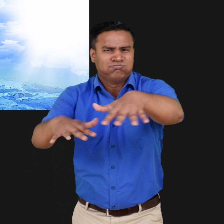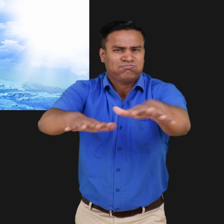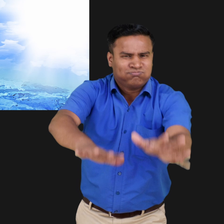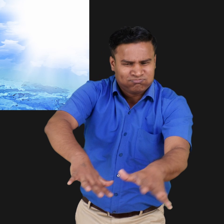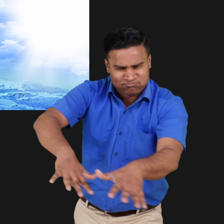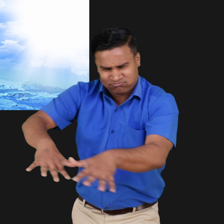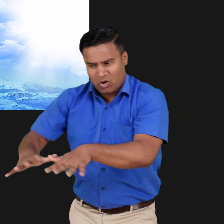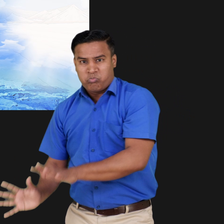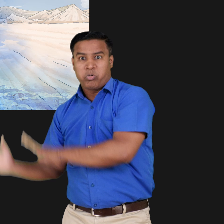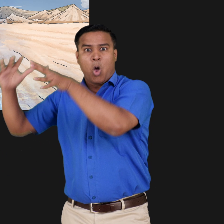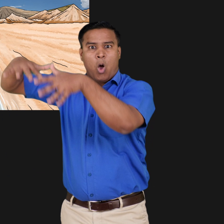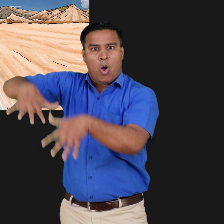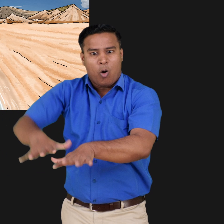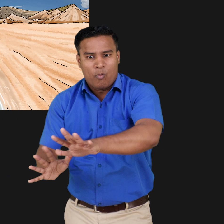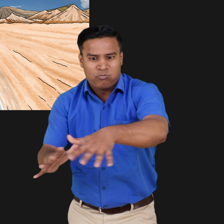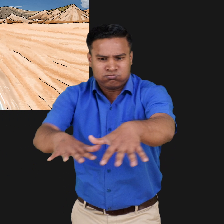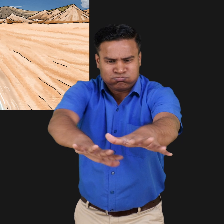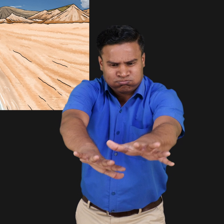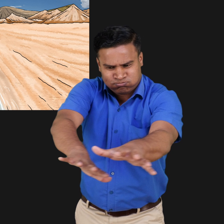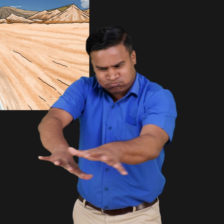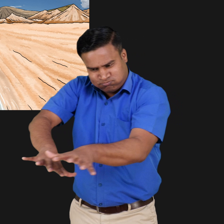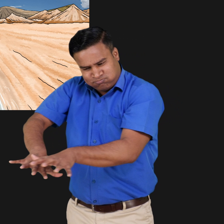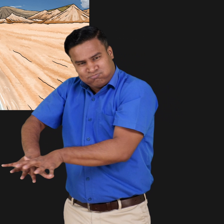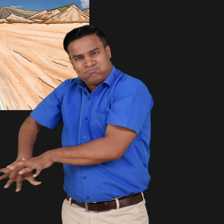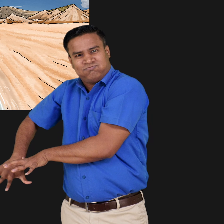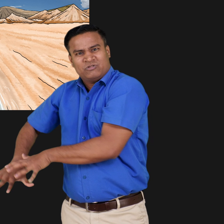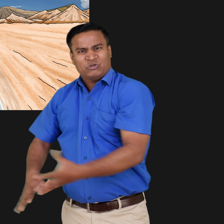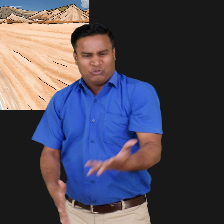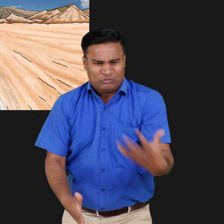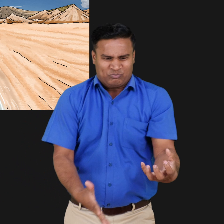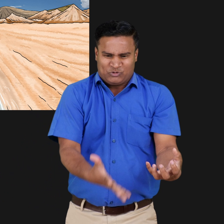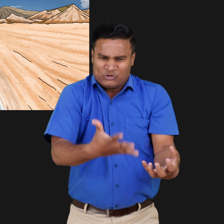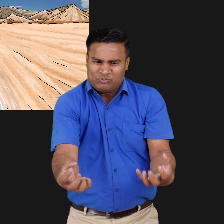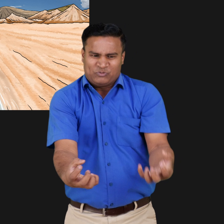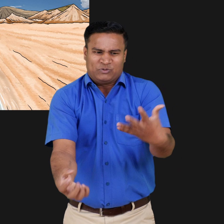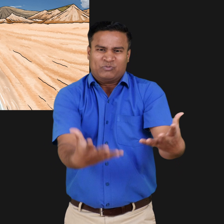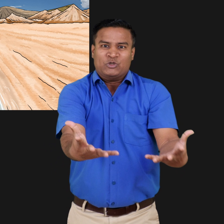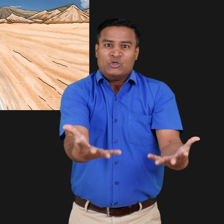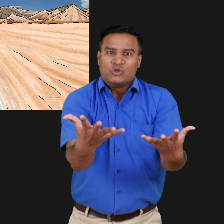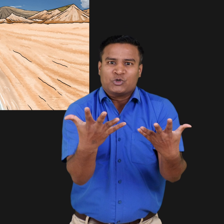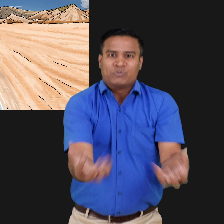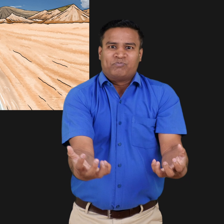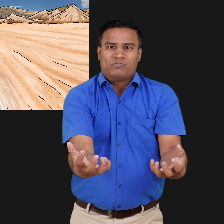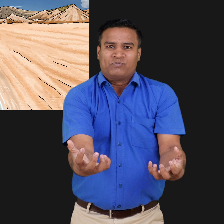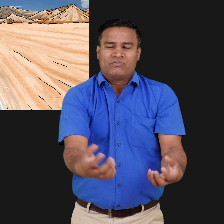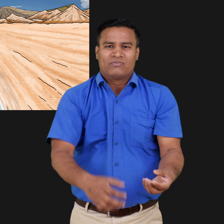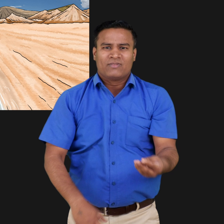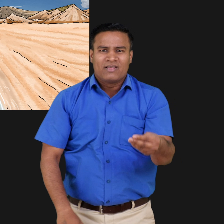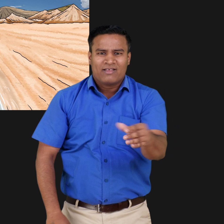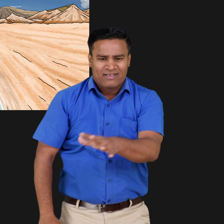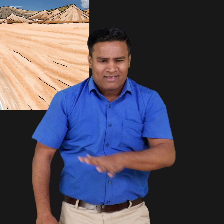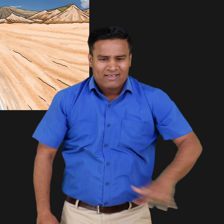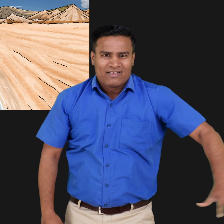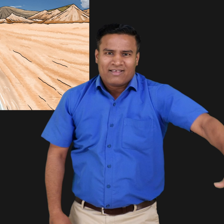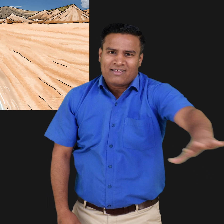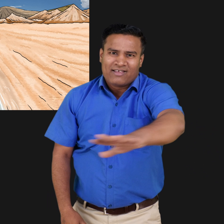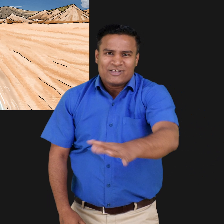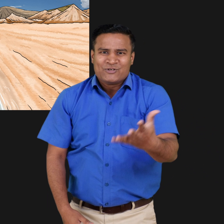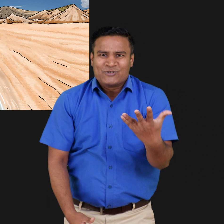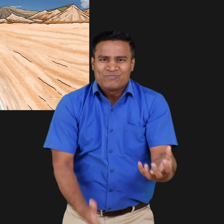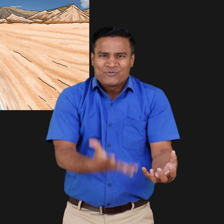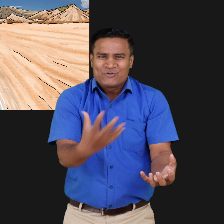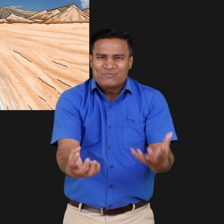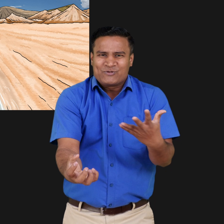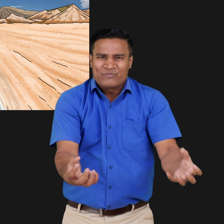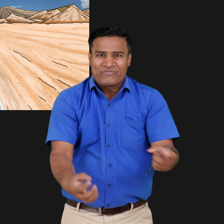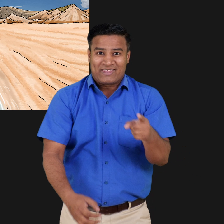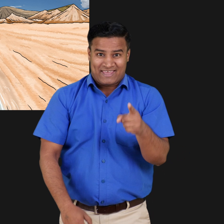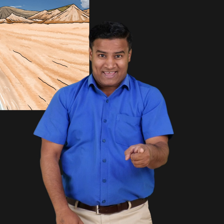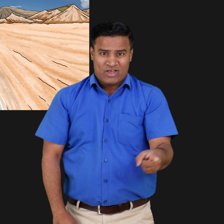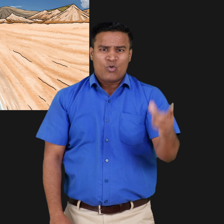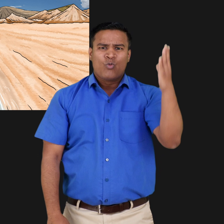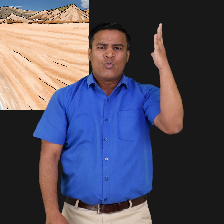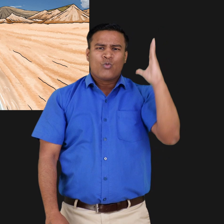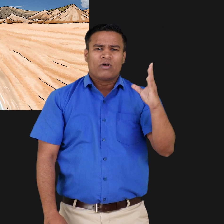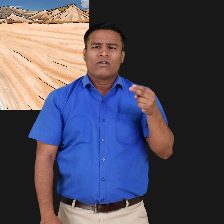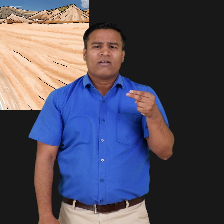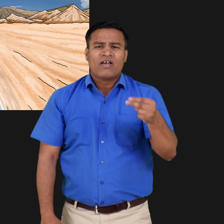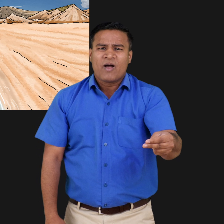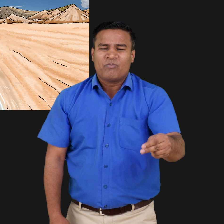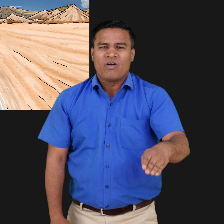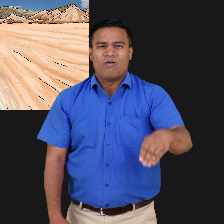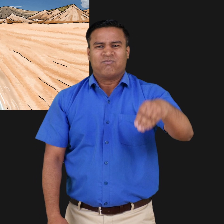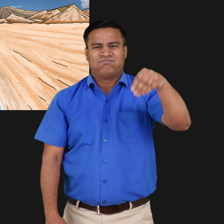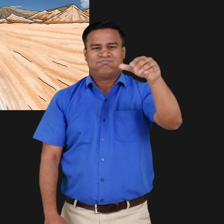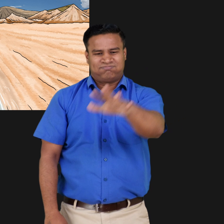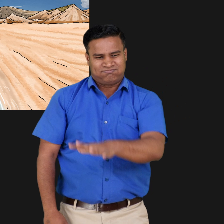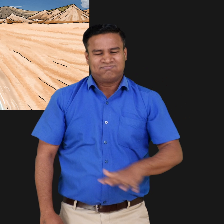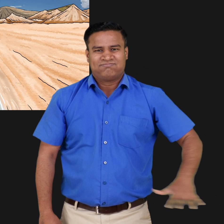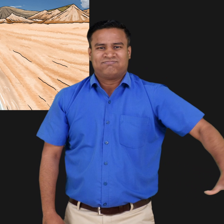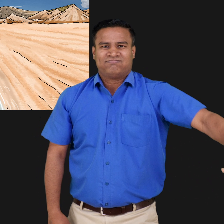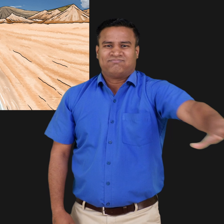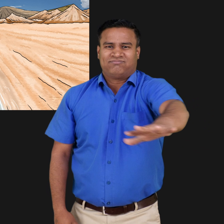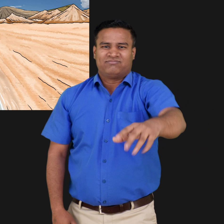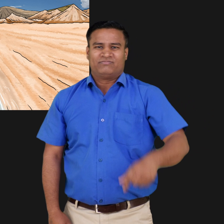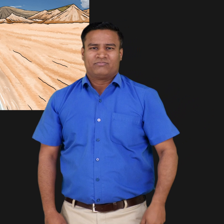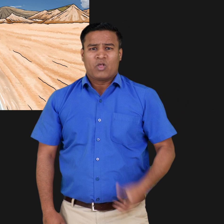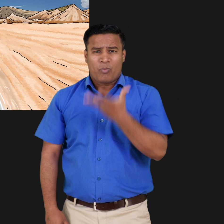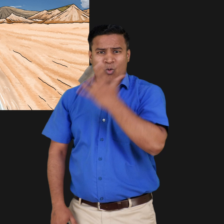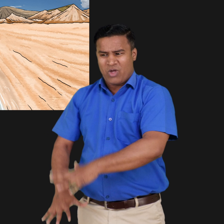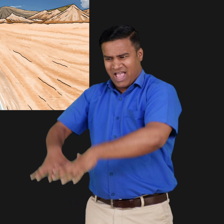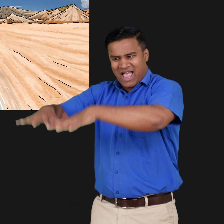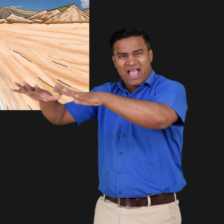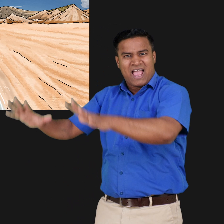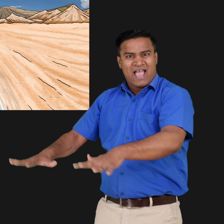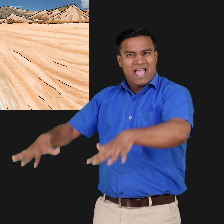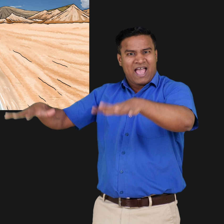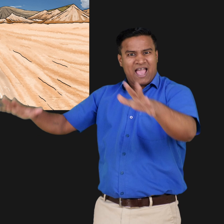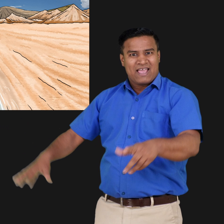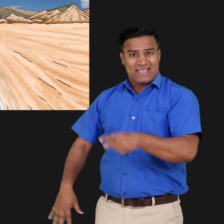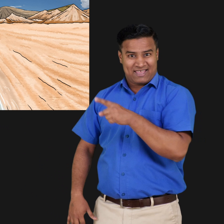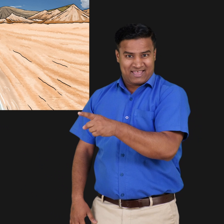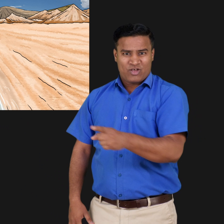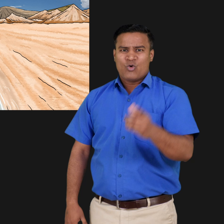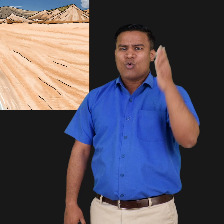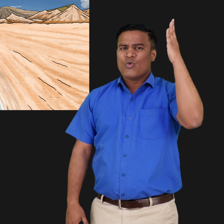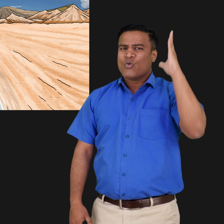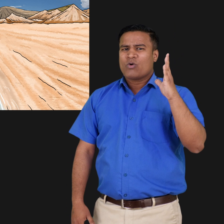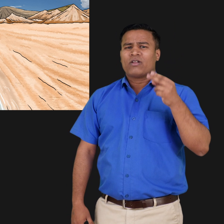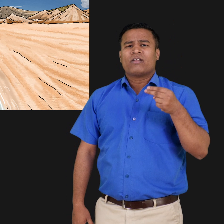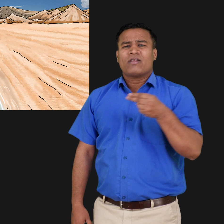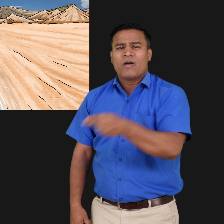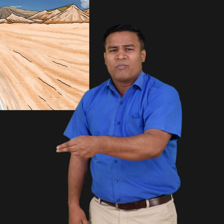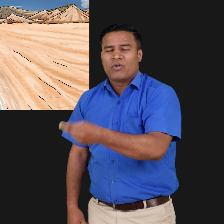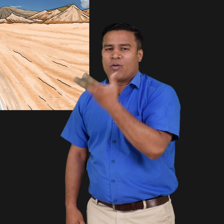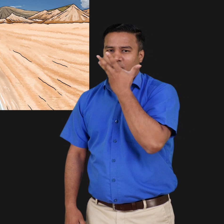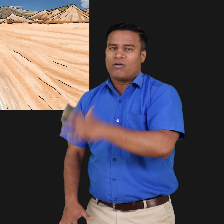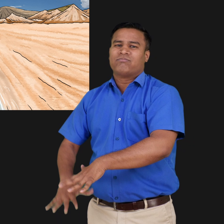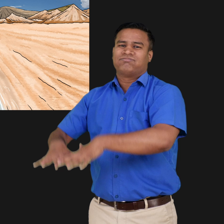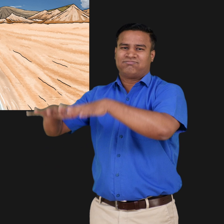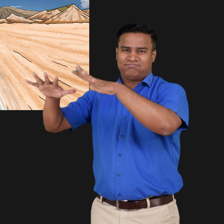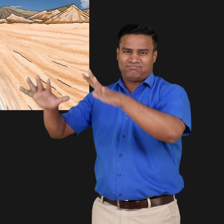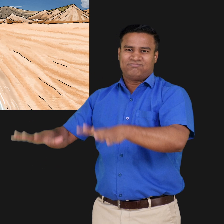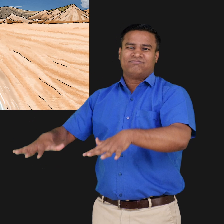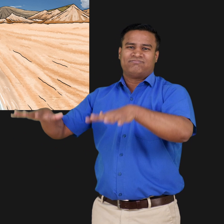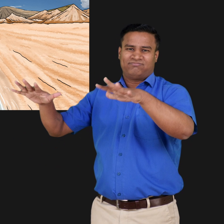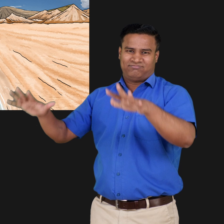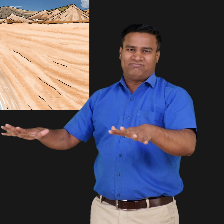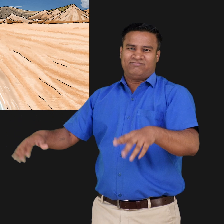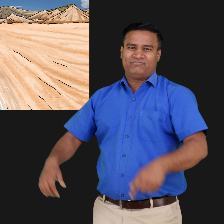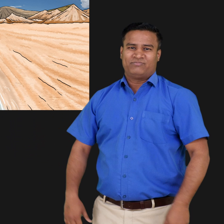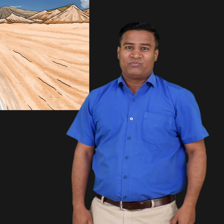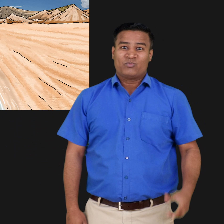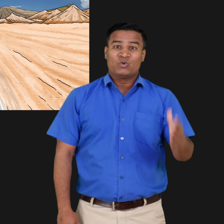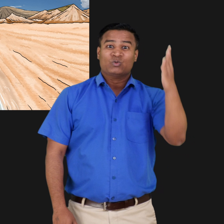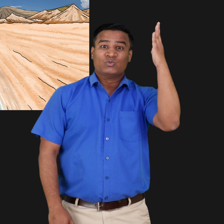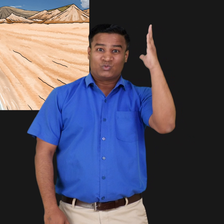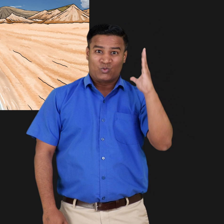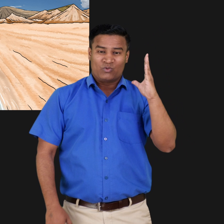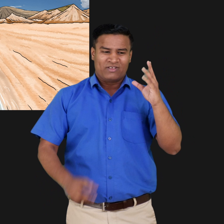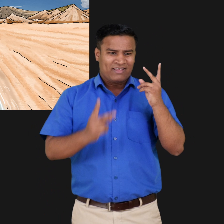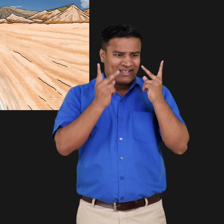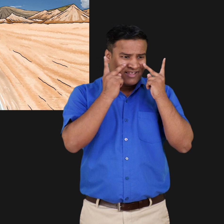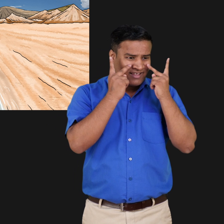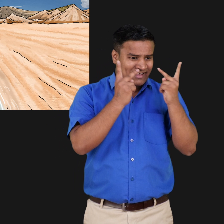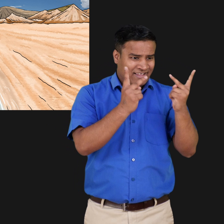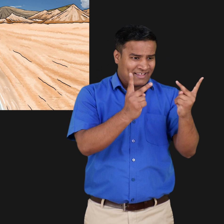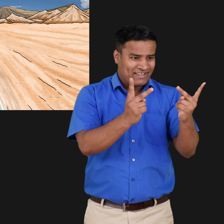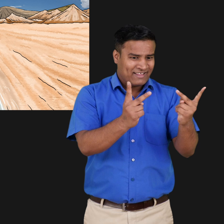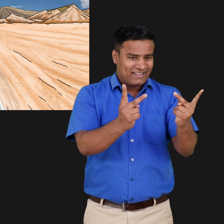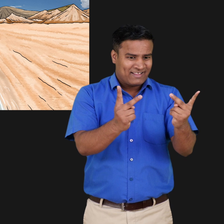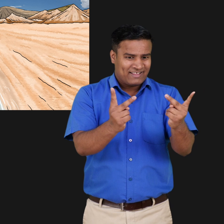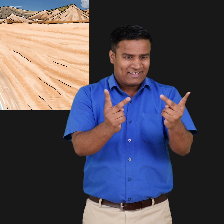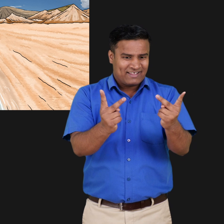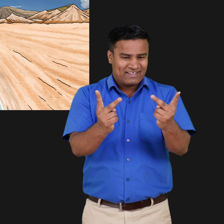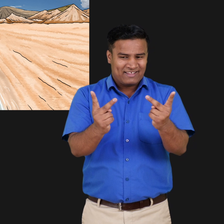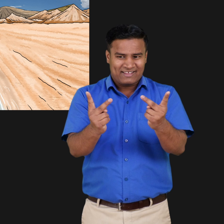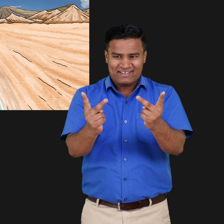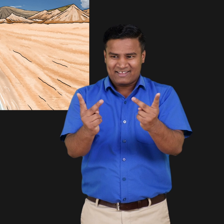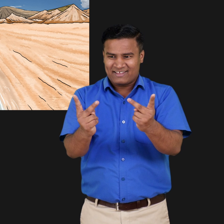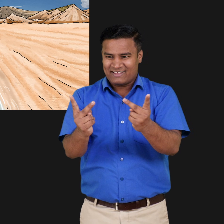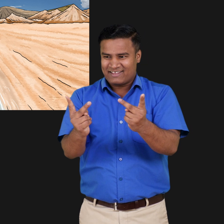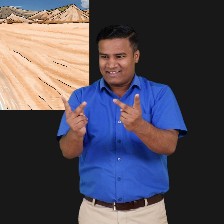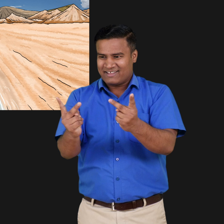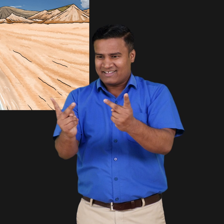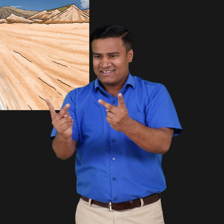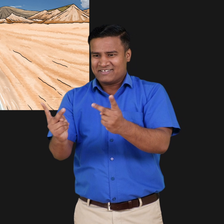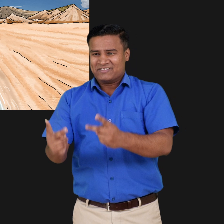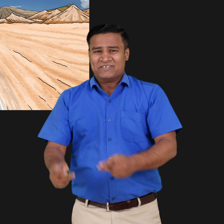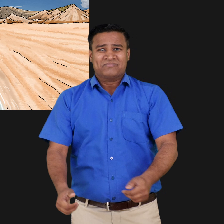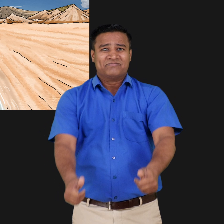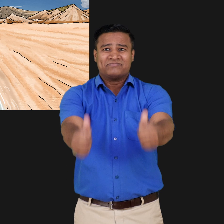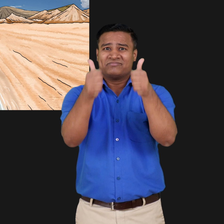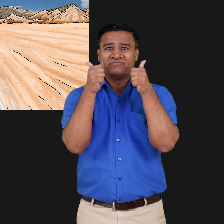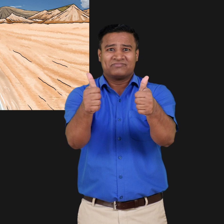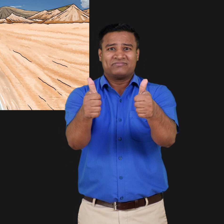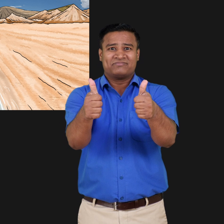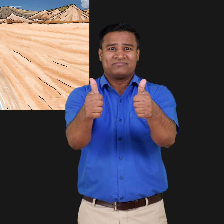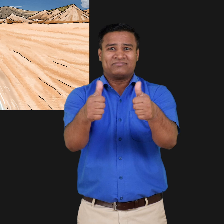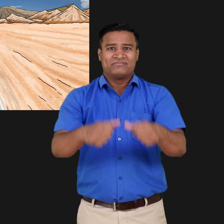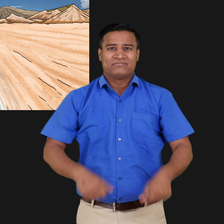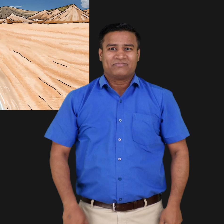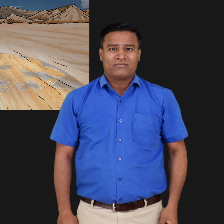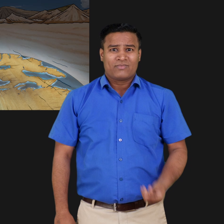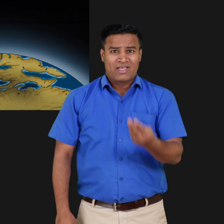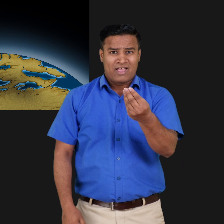God called the dry land “earth,” and the gathering of waters He called “seas.” And God saw that it was good.